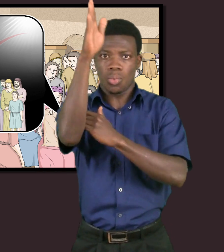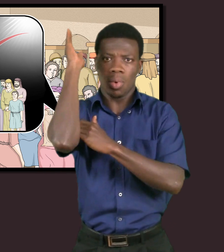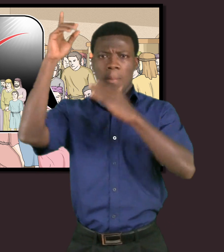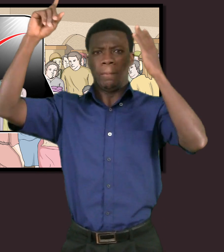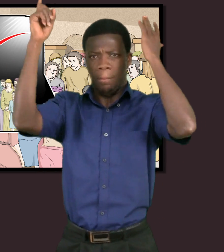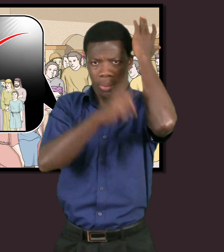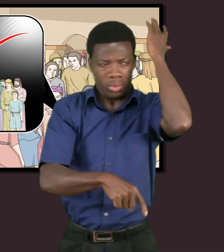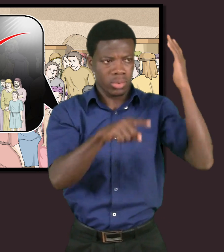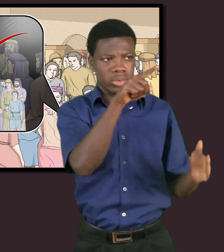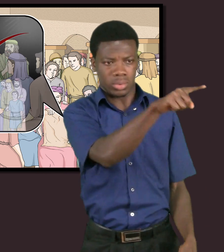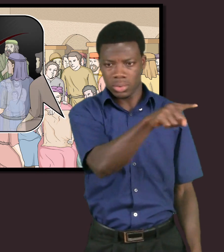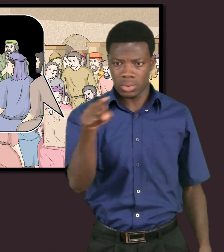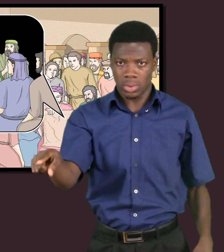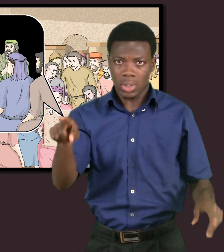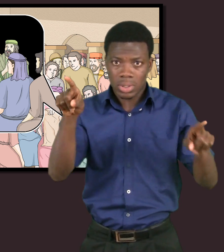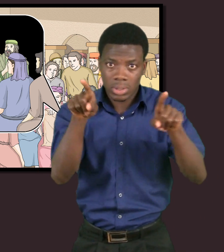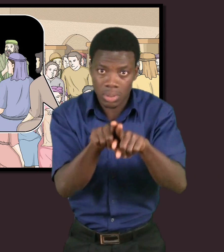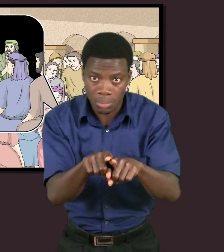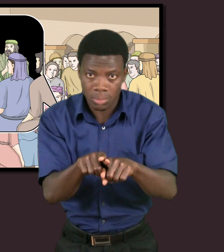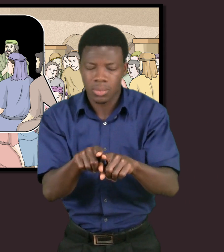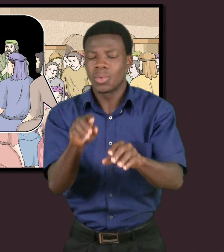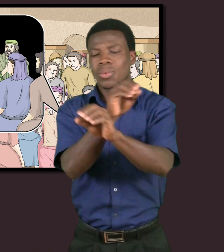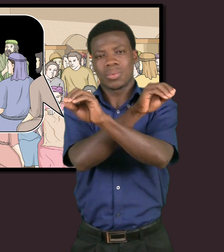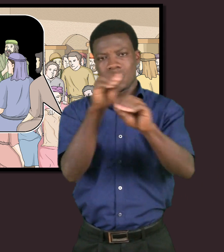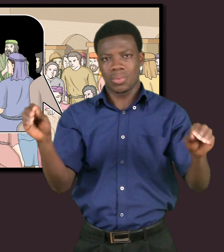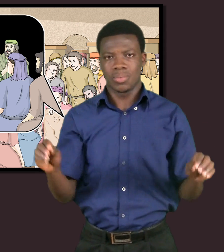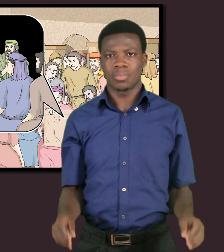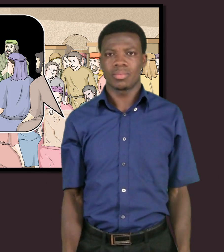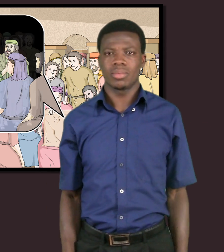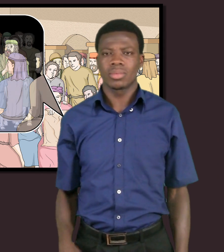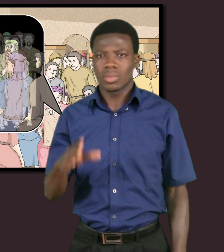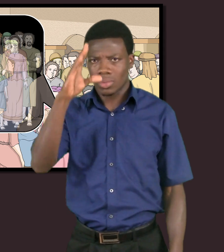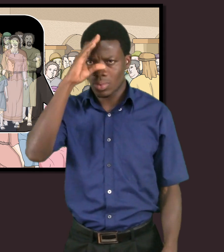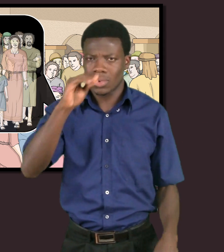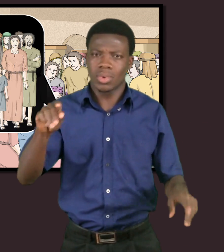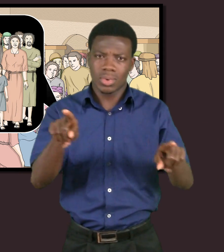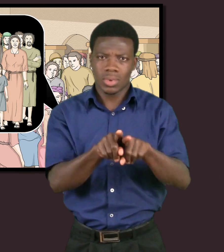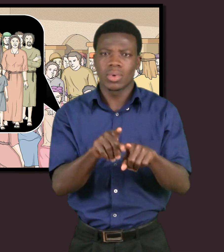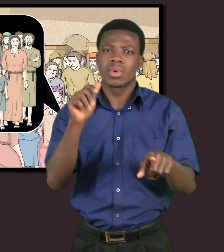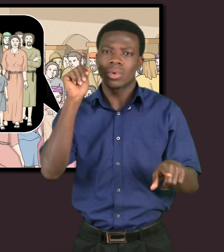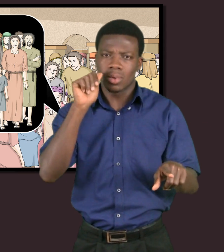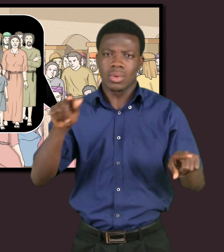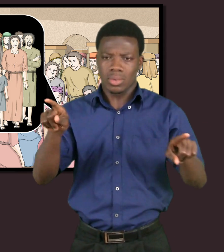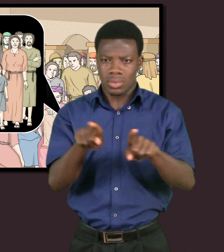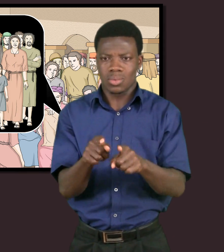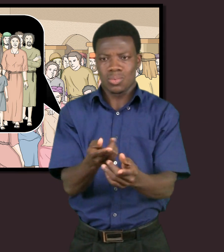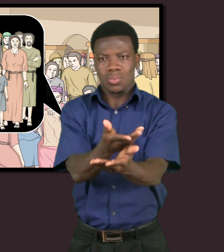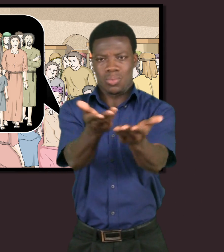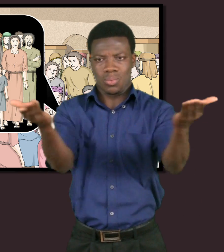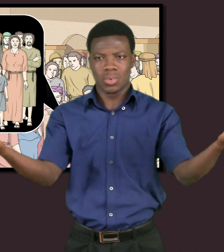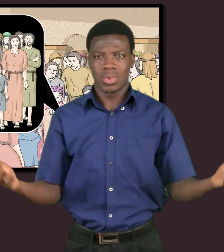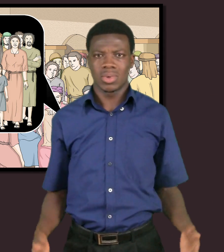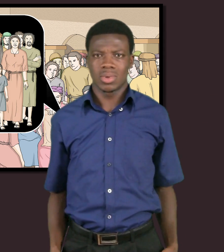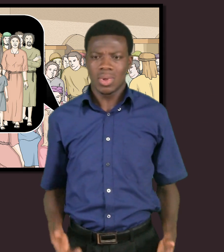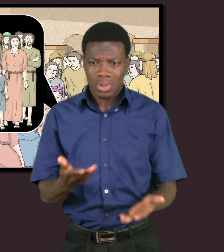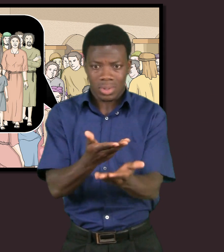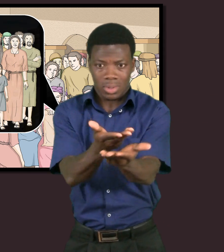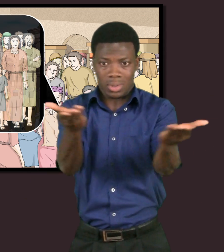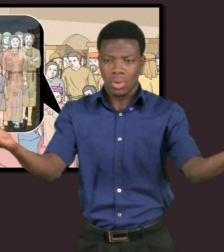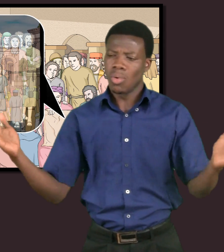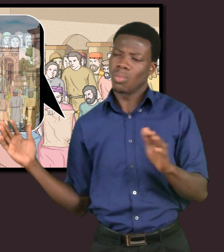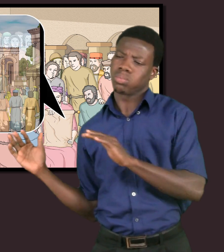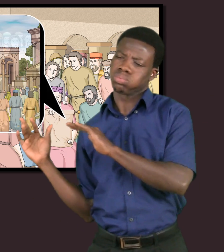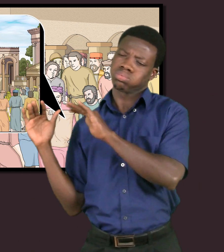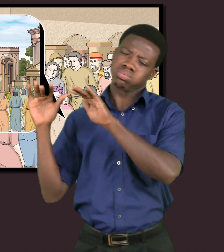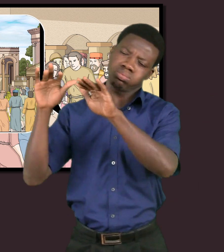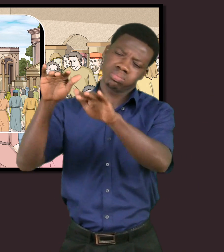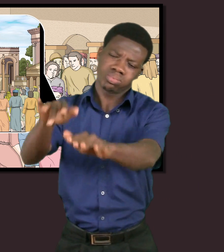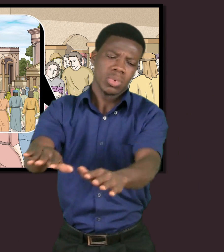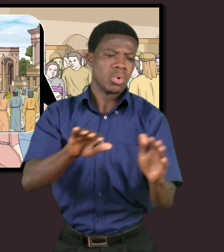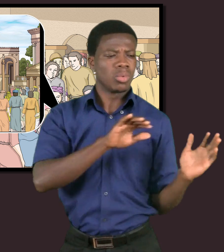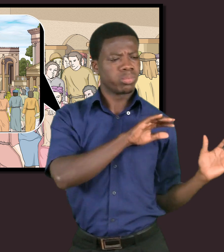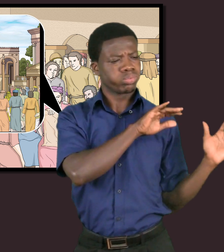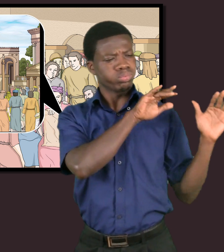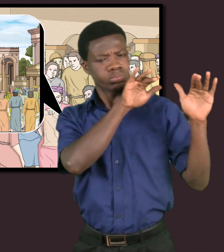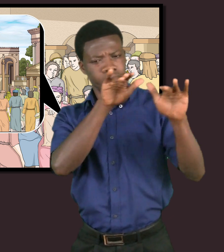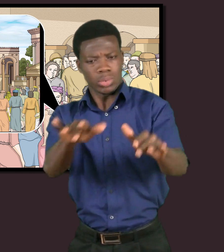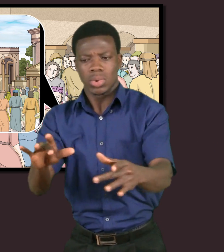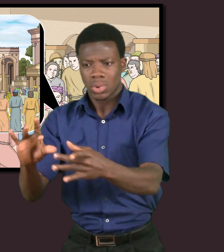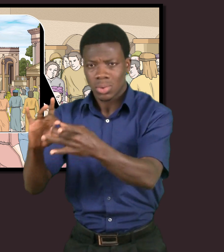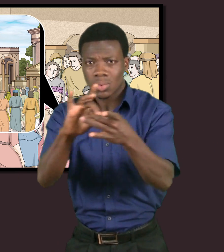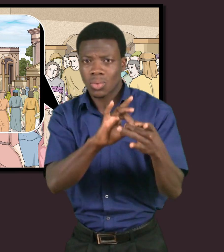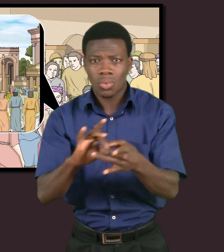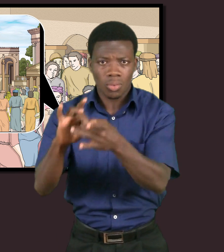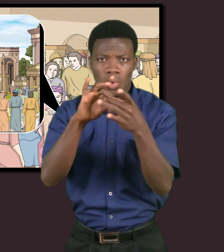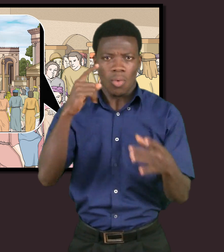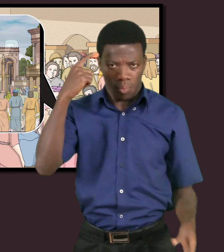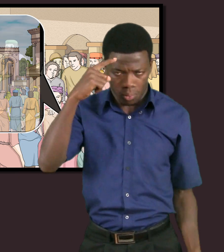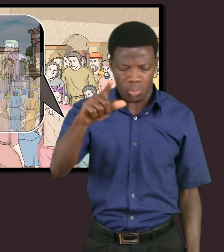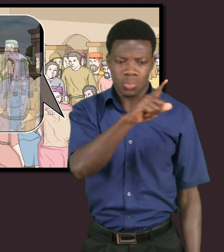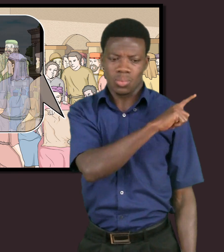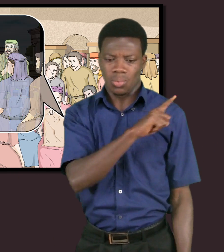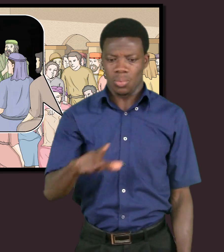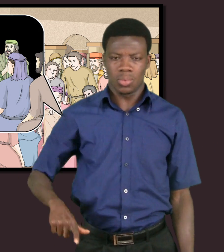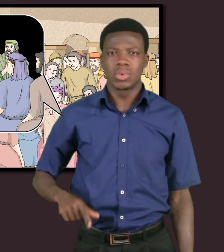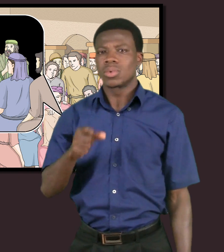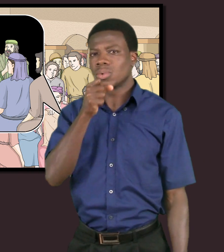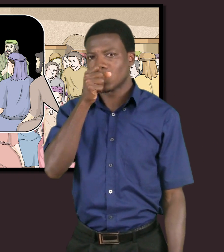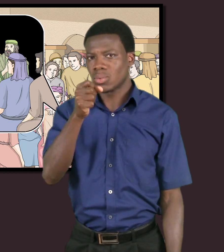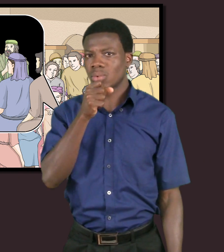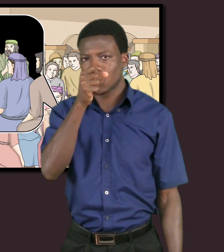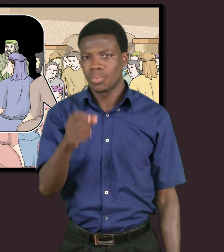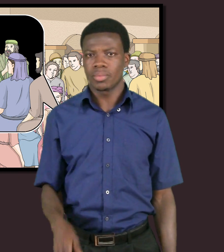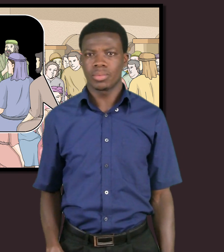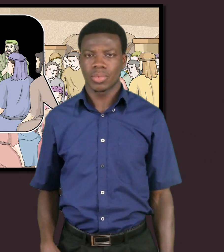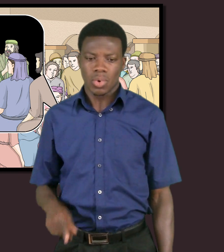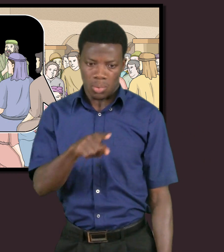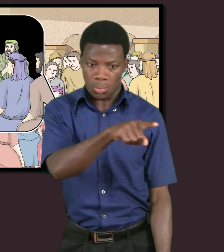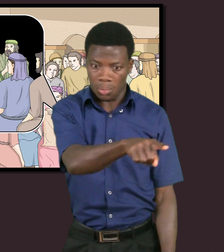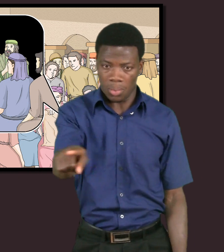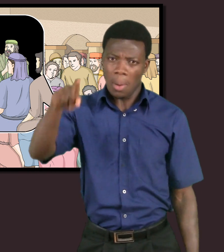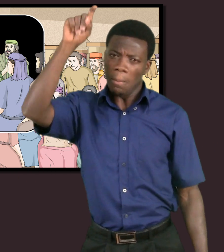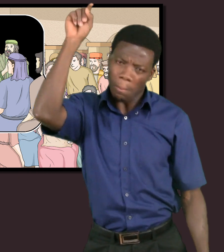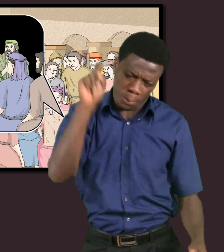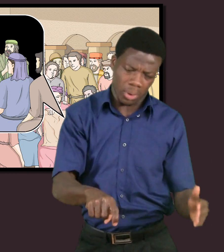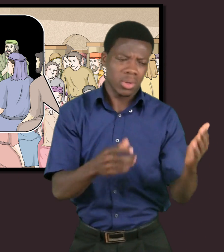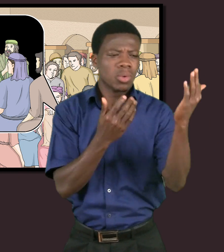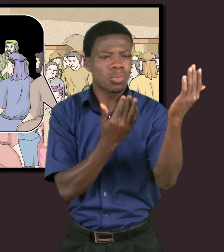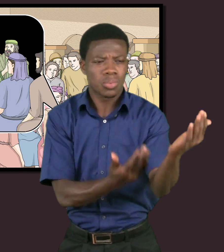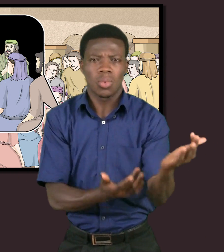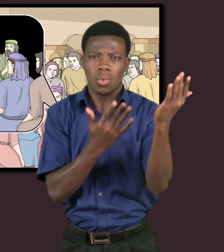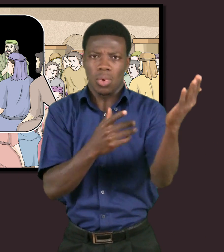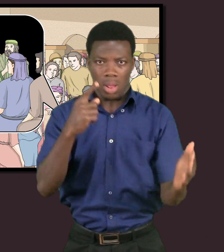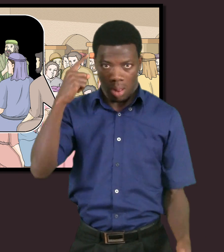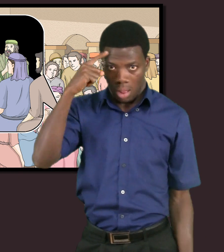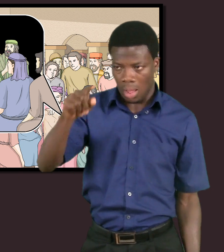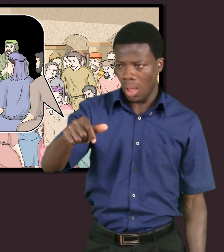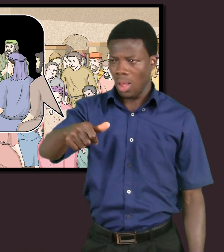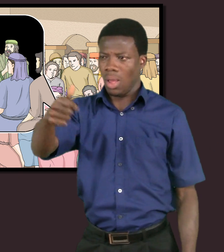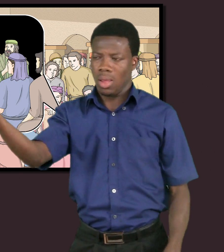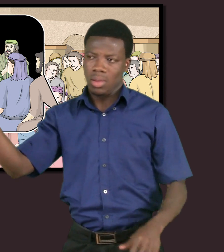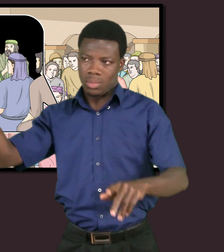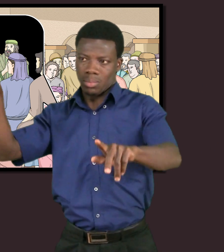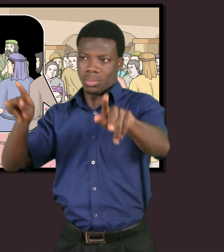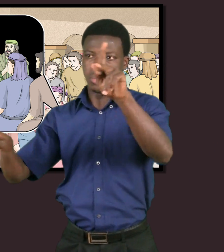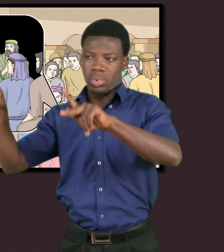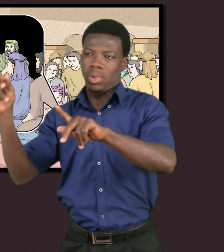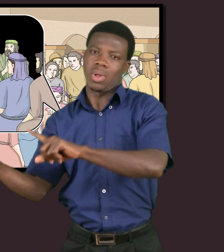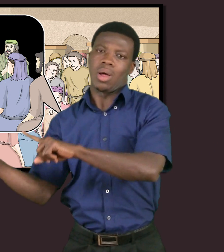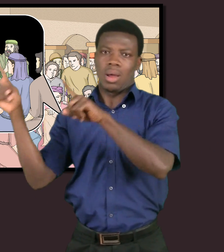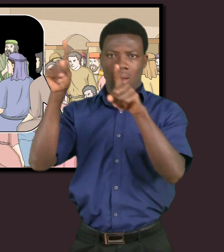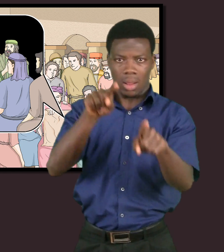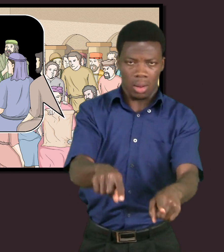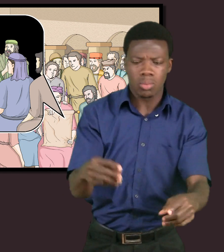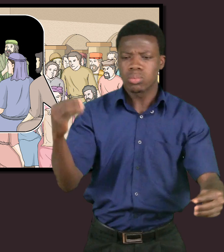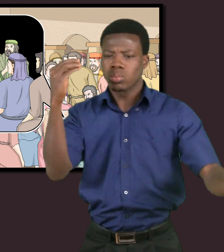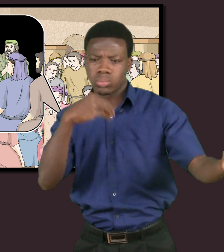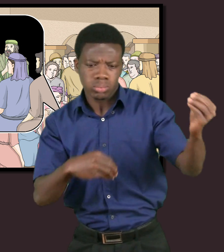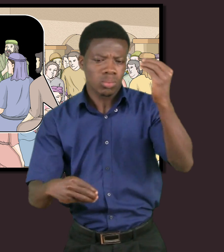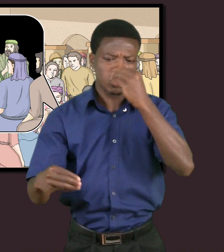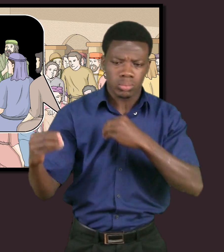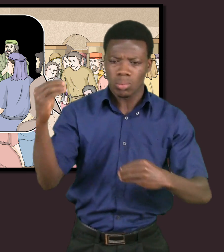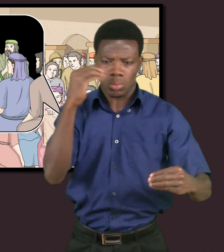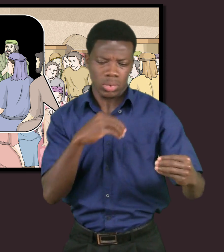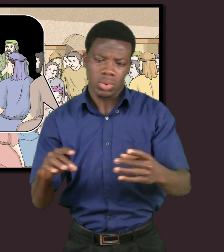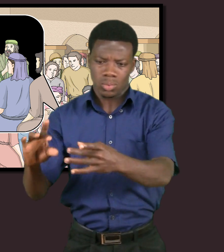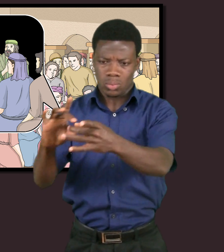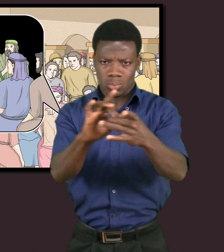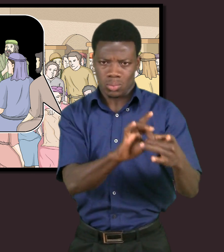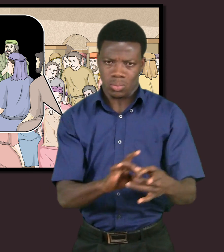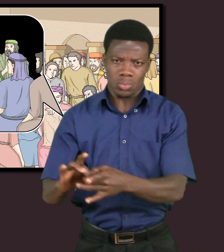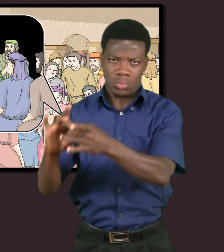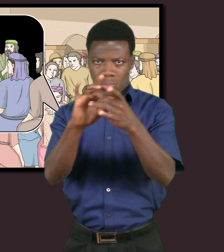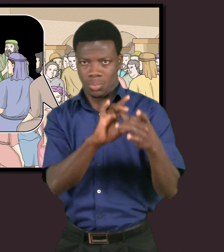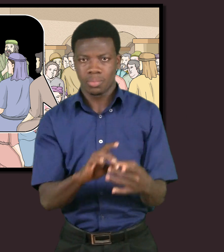So, my brothers, when you come together to eat, wait for one another.